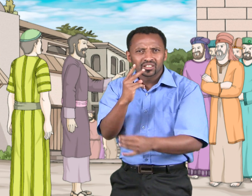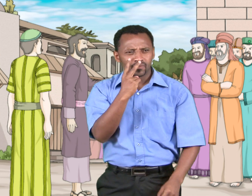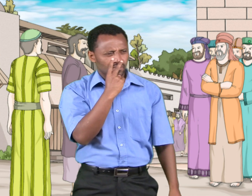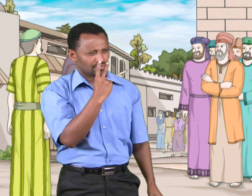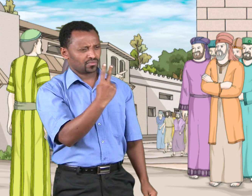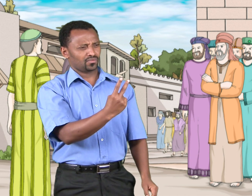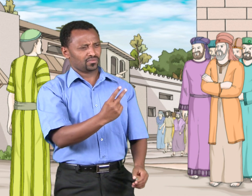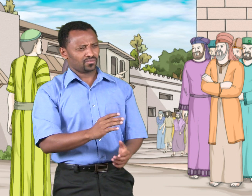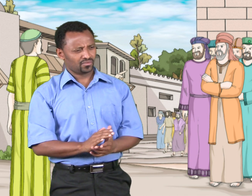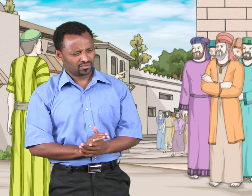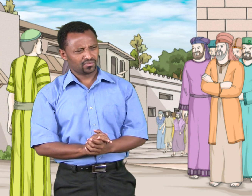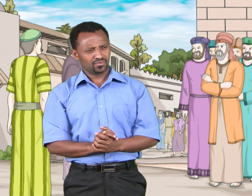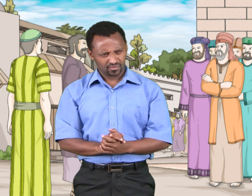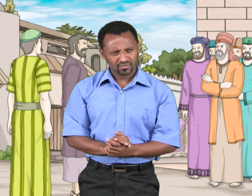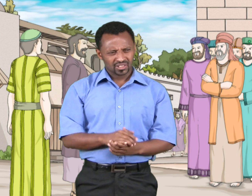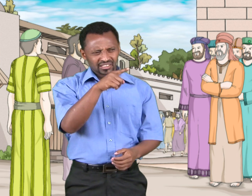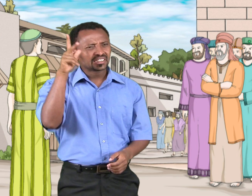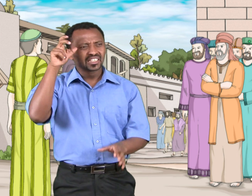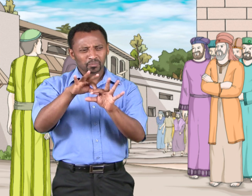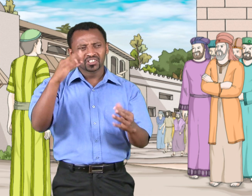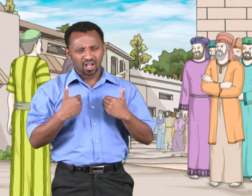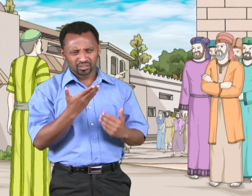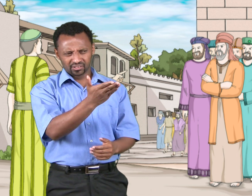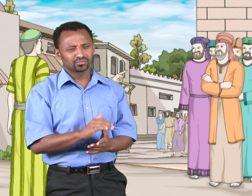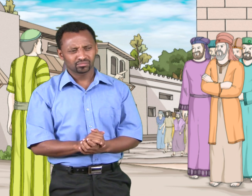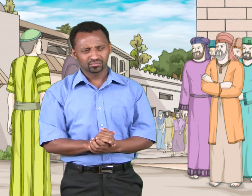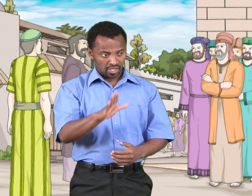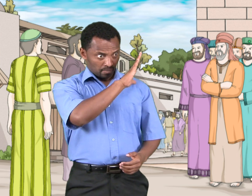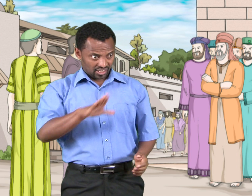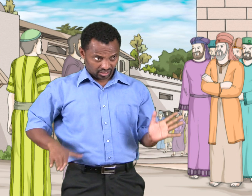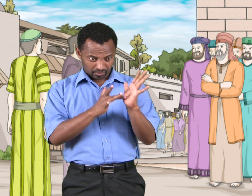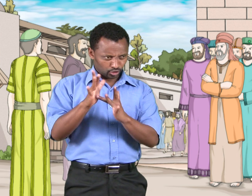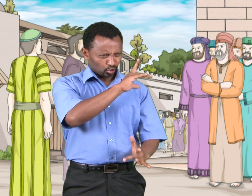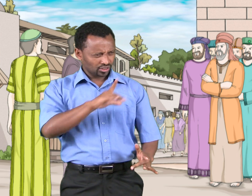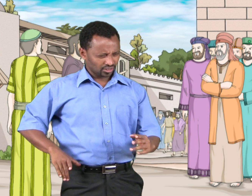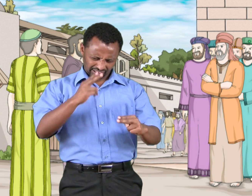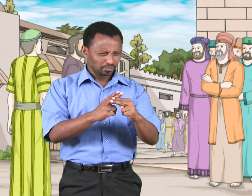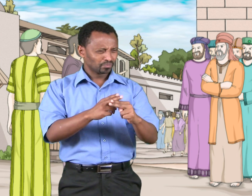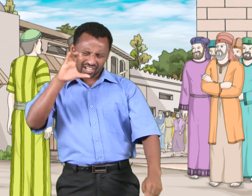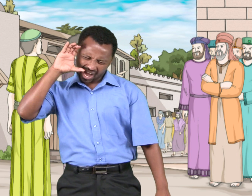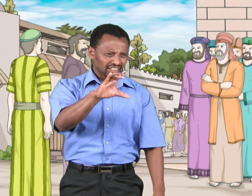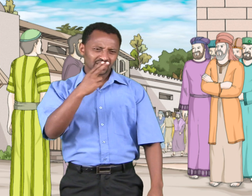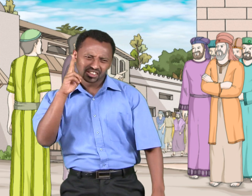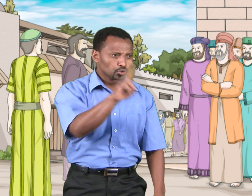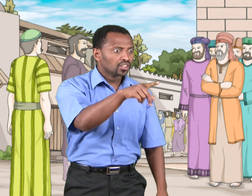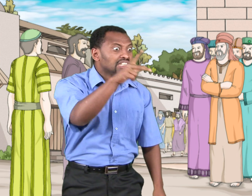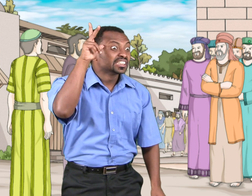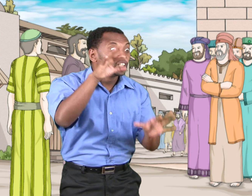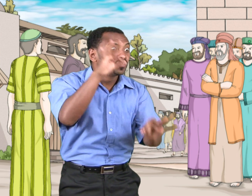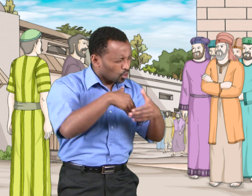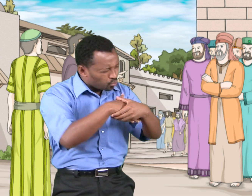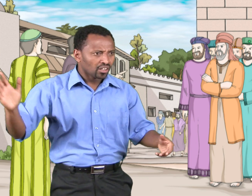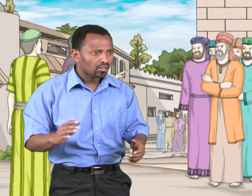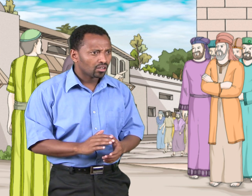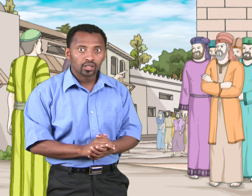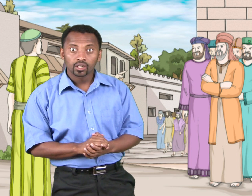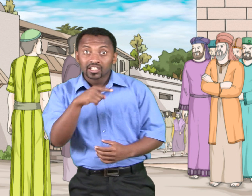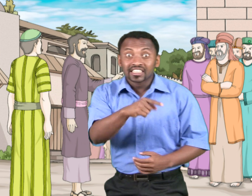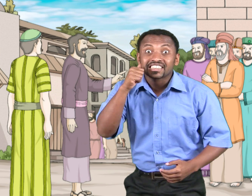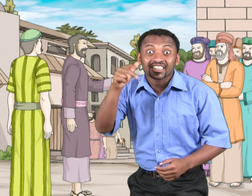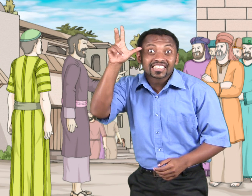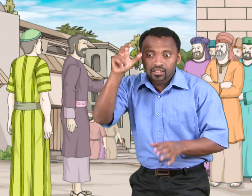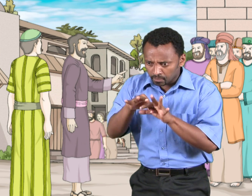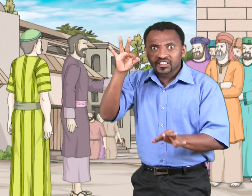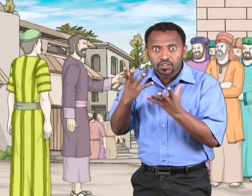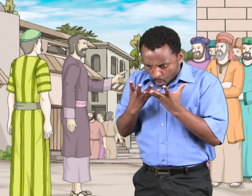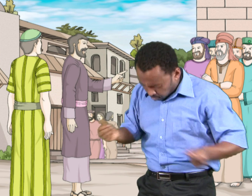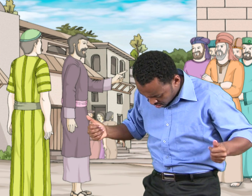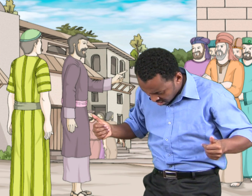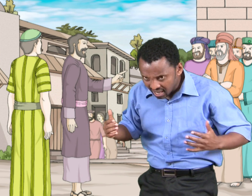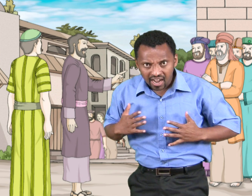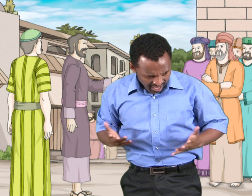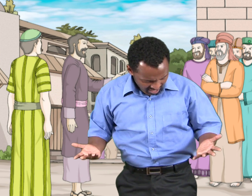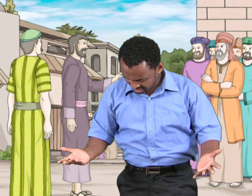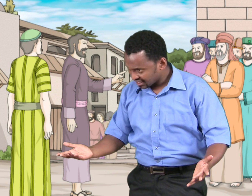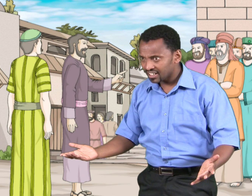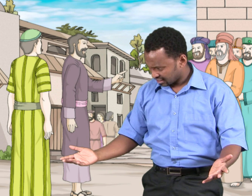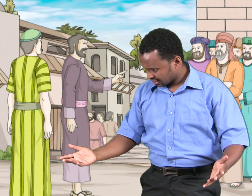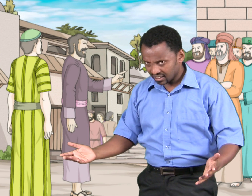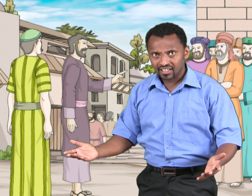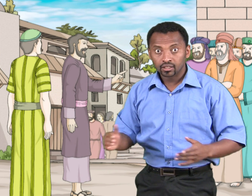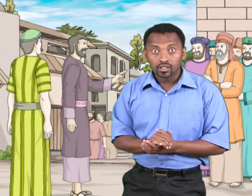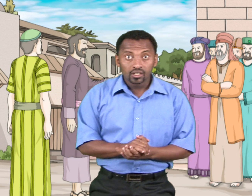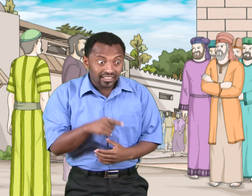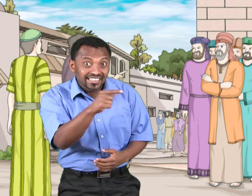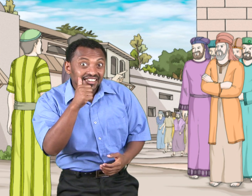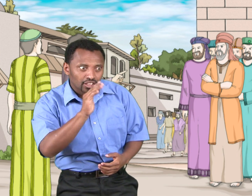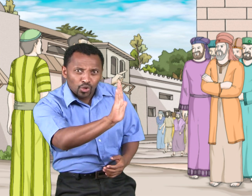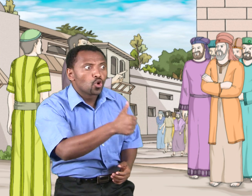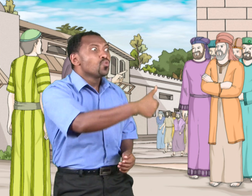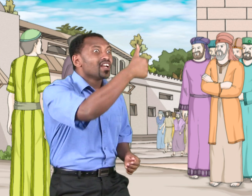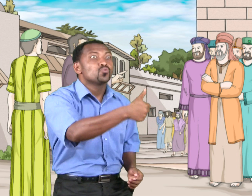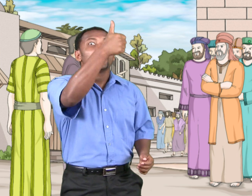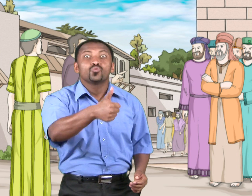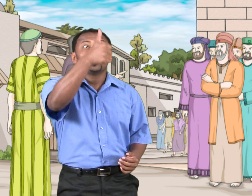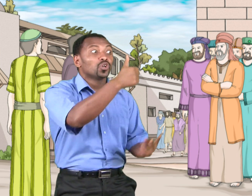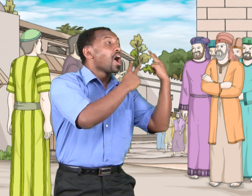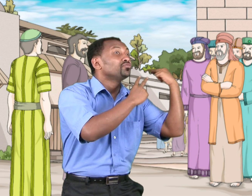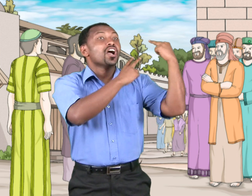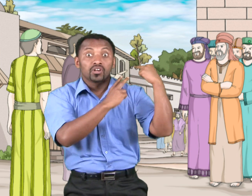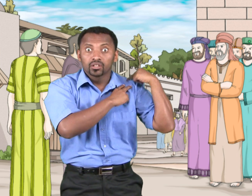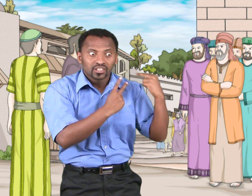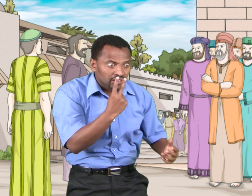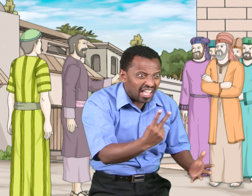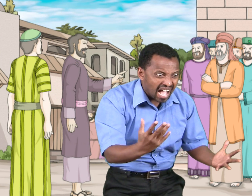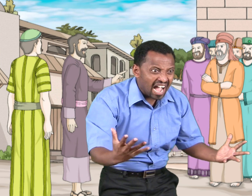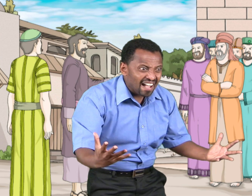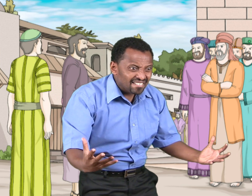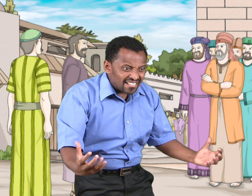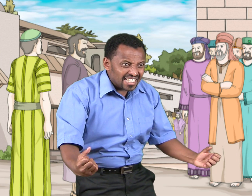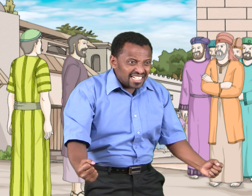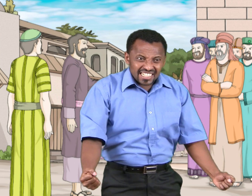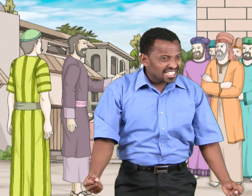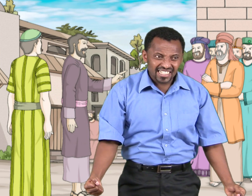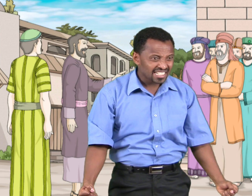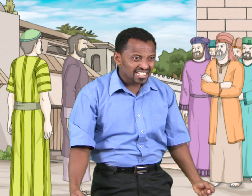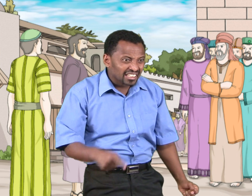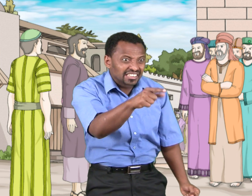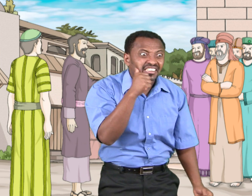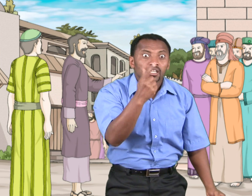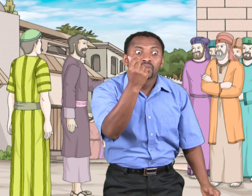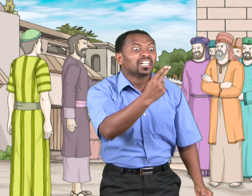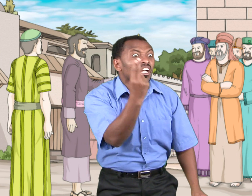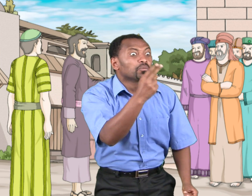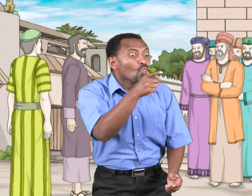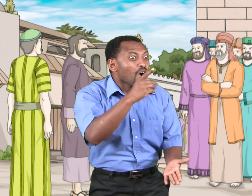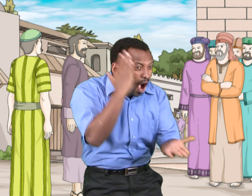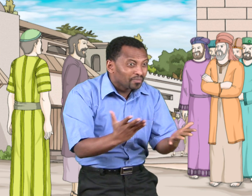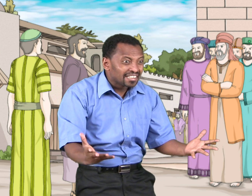Eventually Paul grew so aggravated that he turned and said to the spirit, “In the name of Jesus Christ I command you to come out of her!”